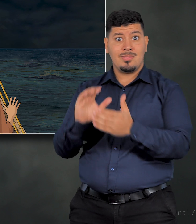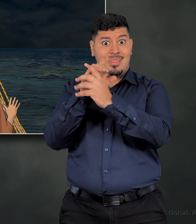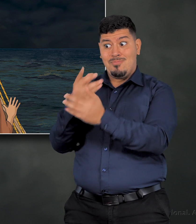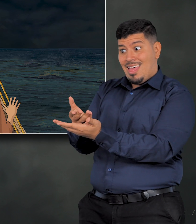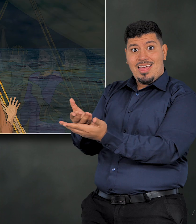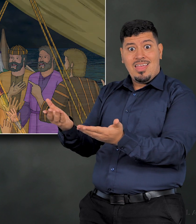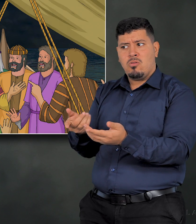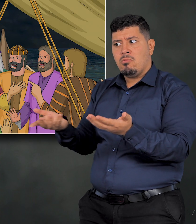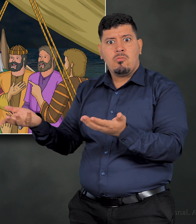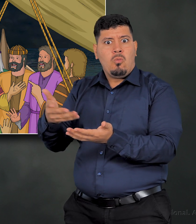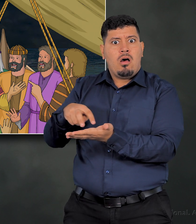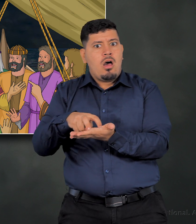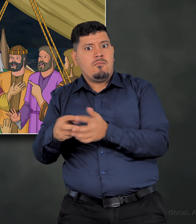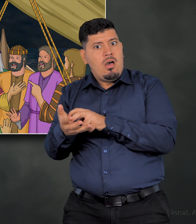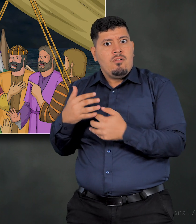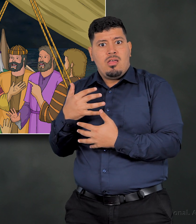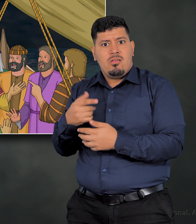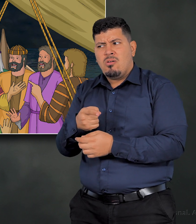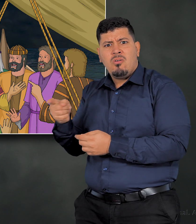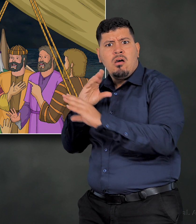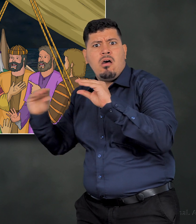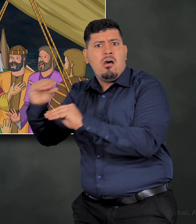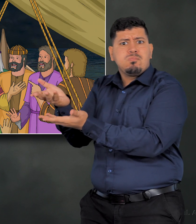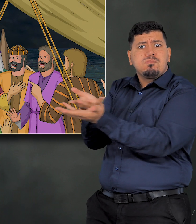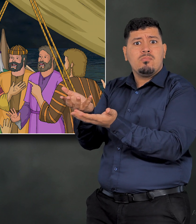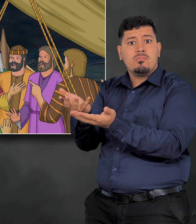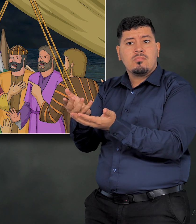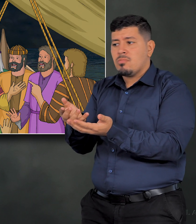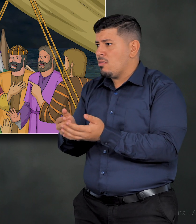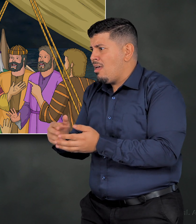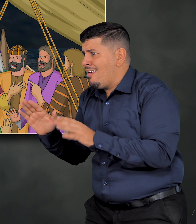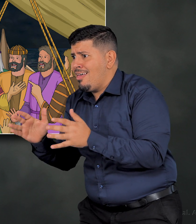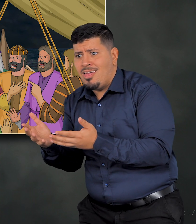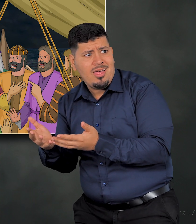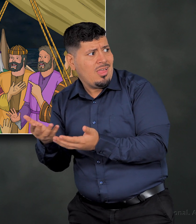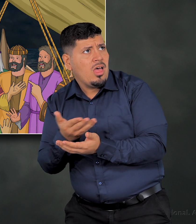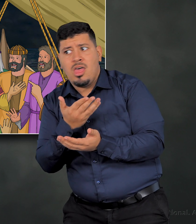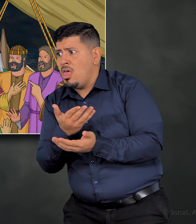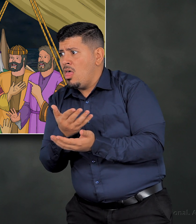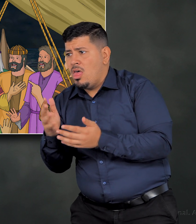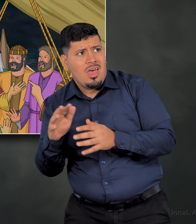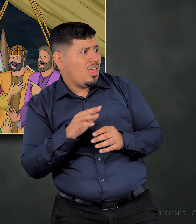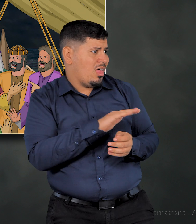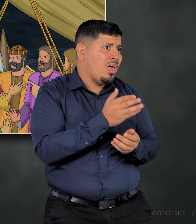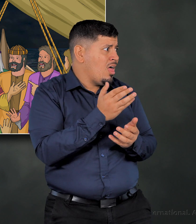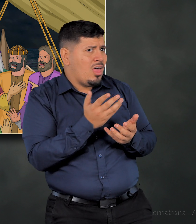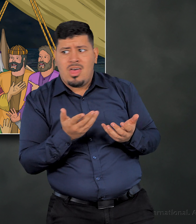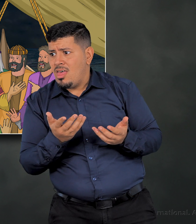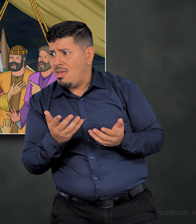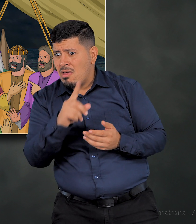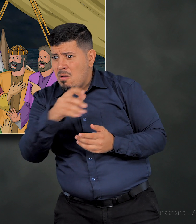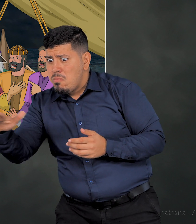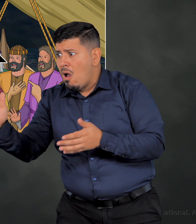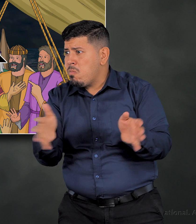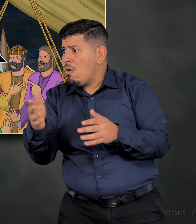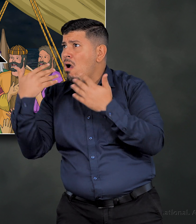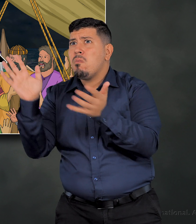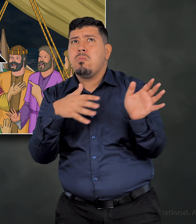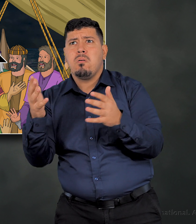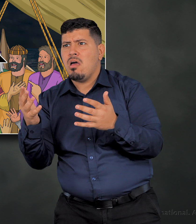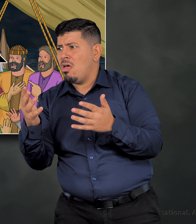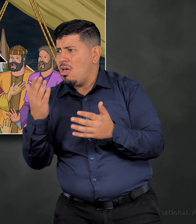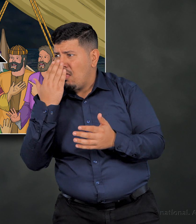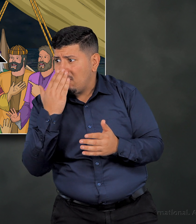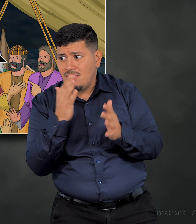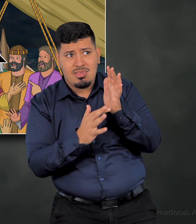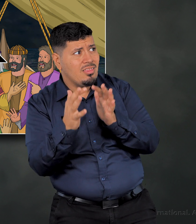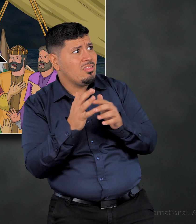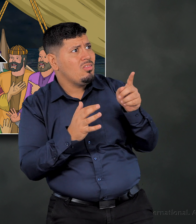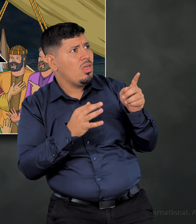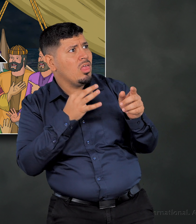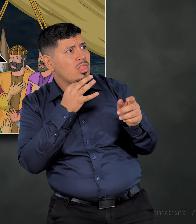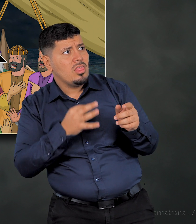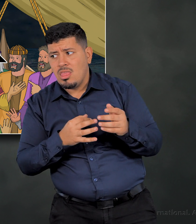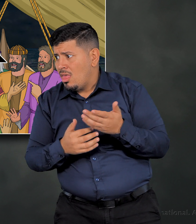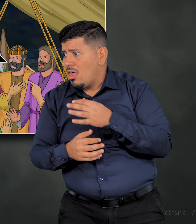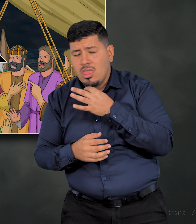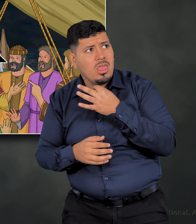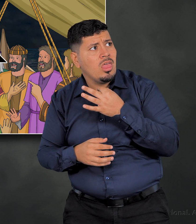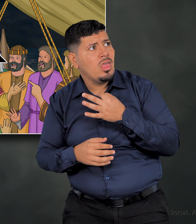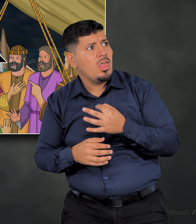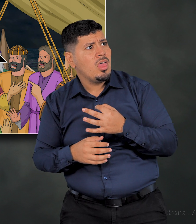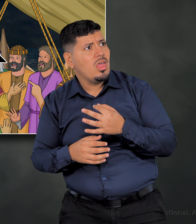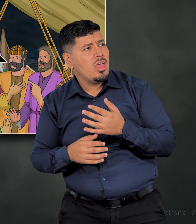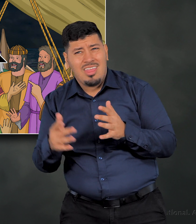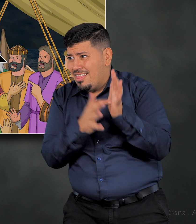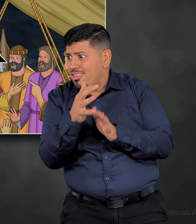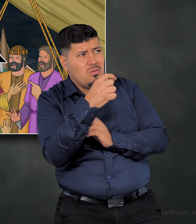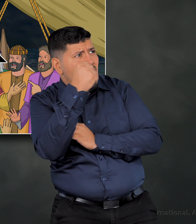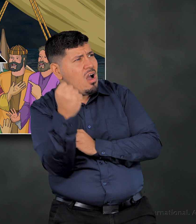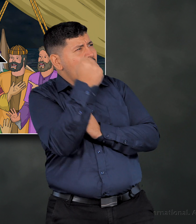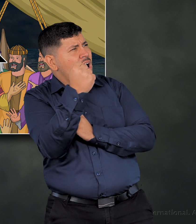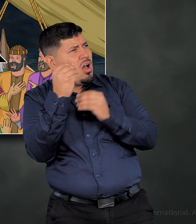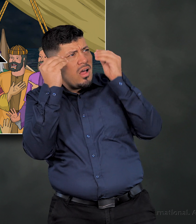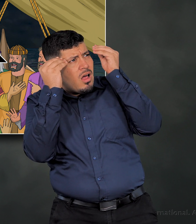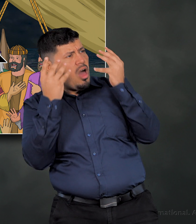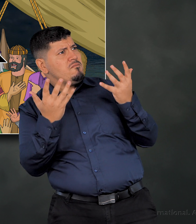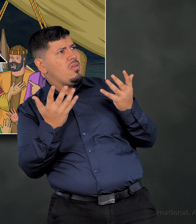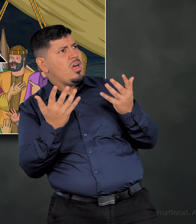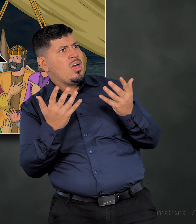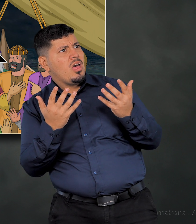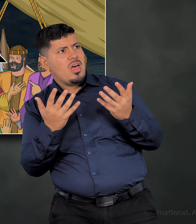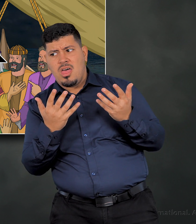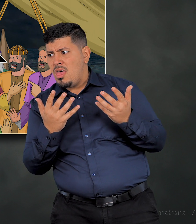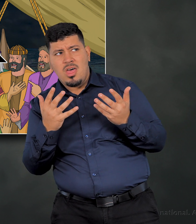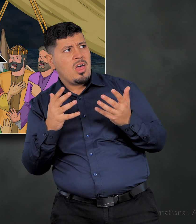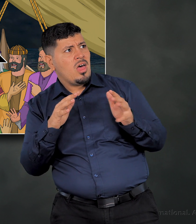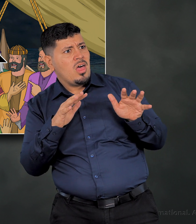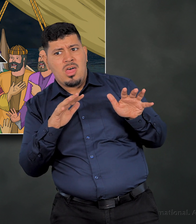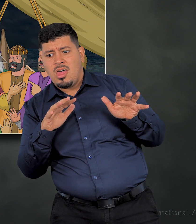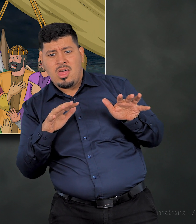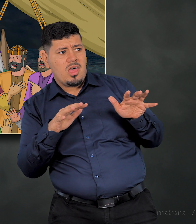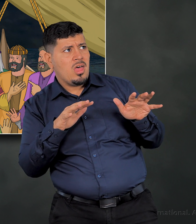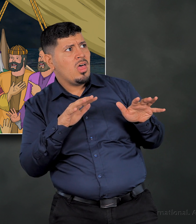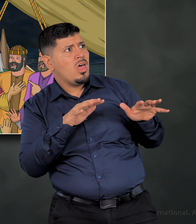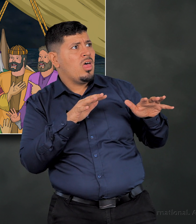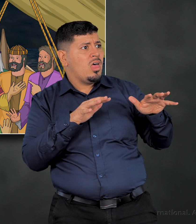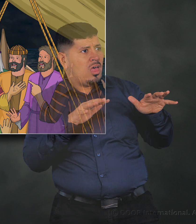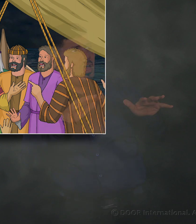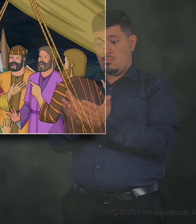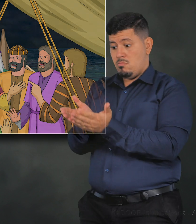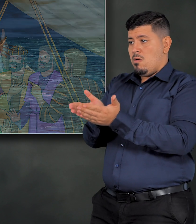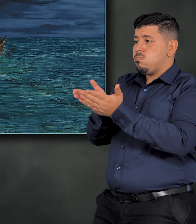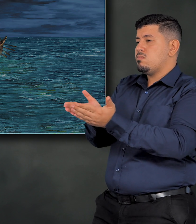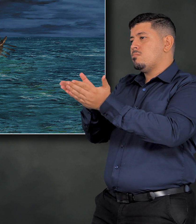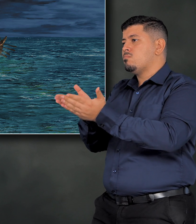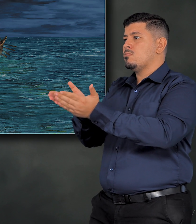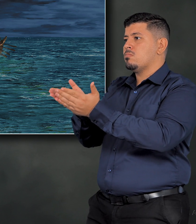Overwhelmed with fear, they asked one another, “Who is this, that even the wind and the sea obey Him?”